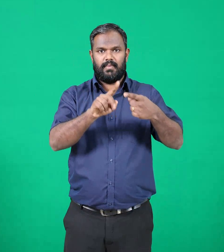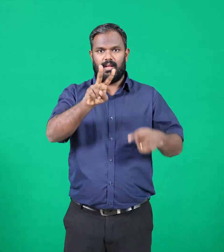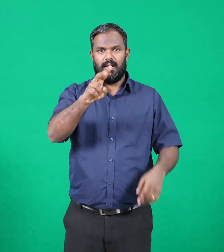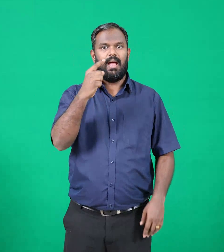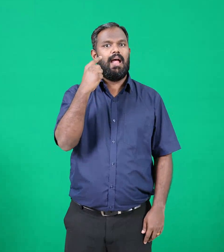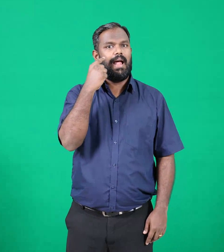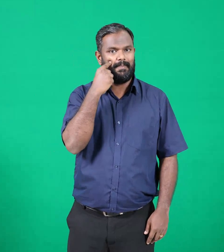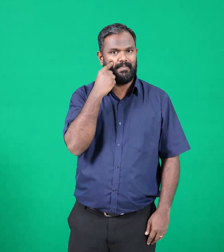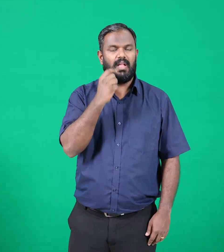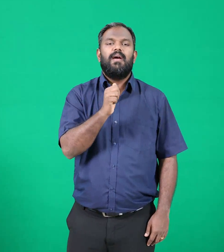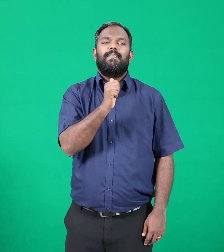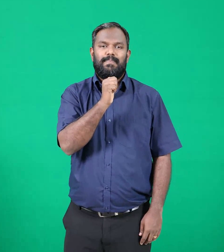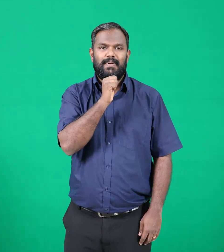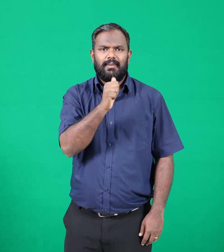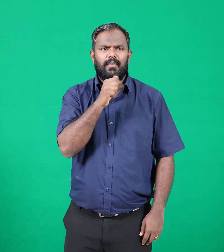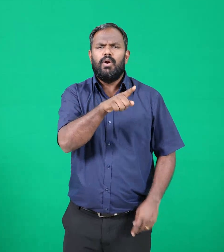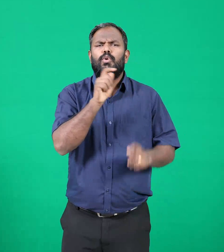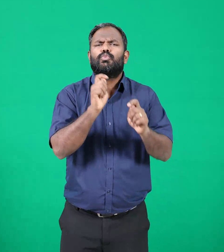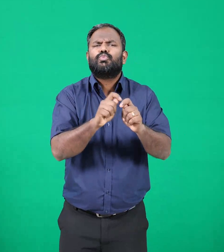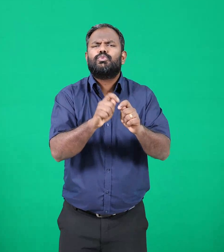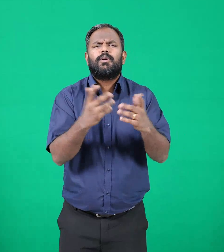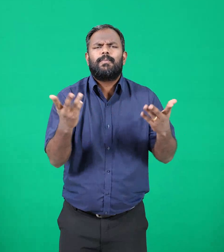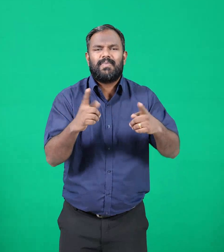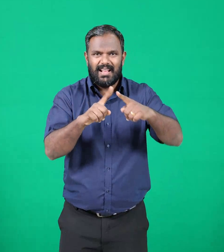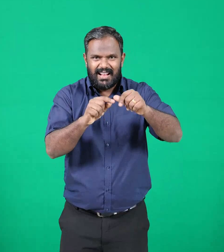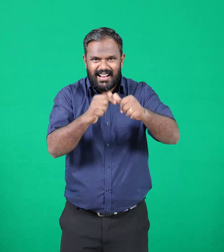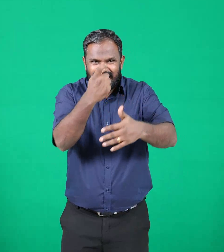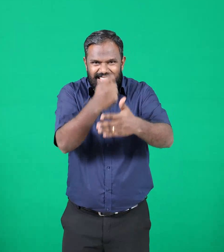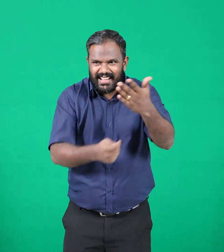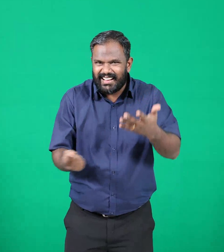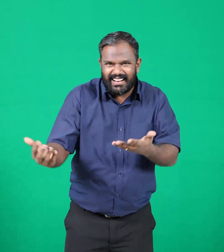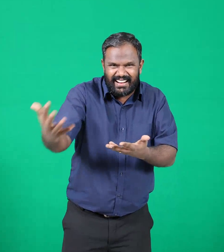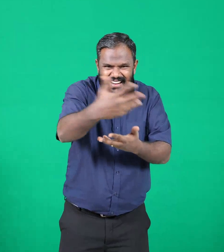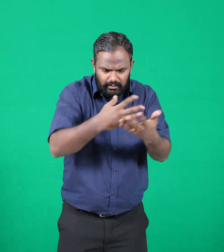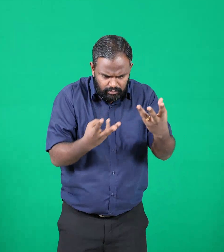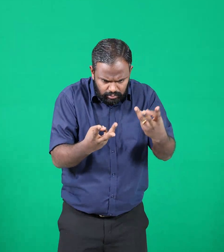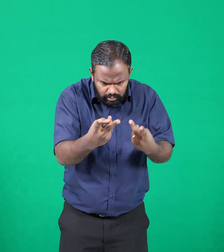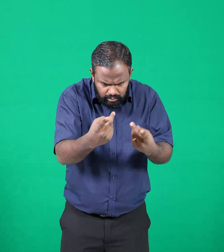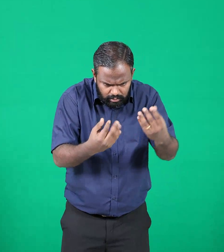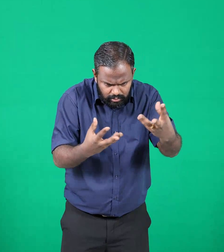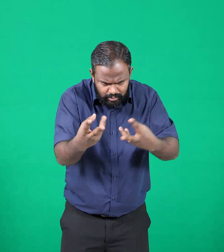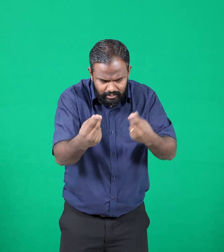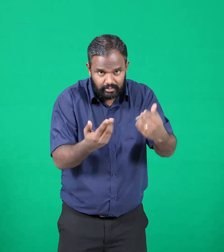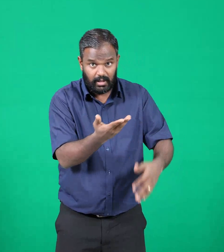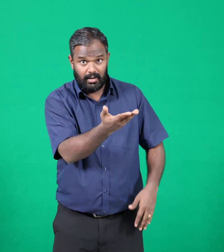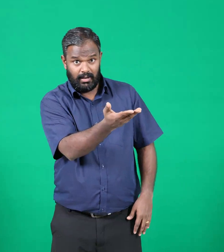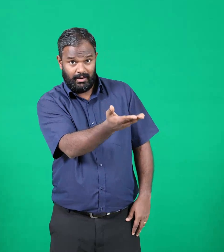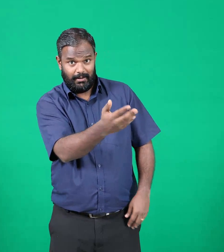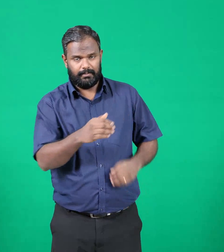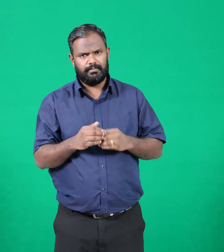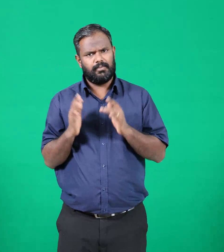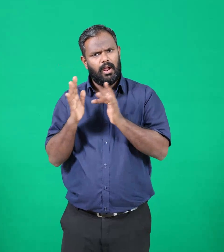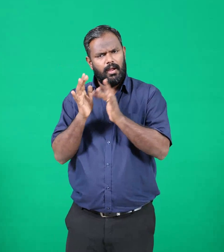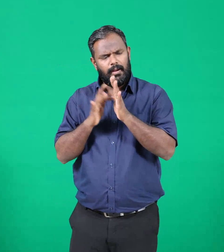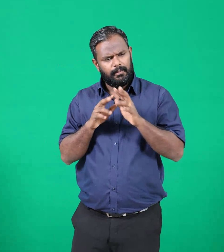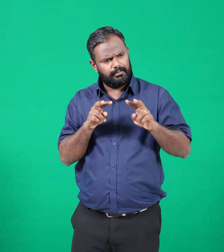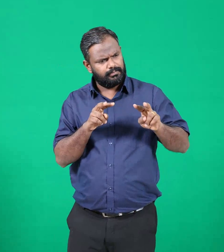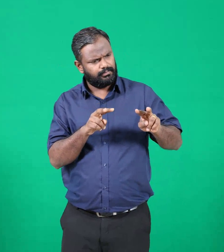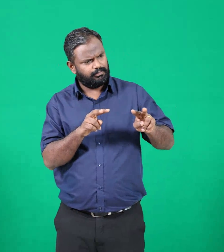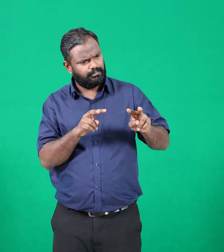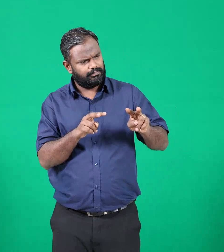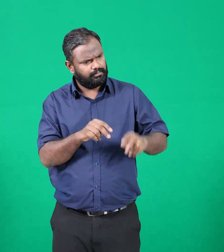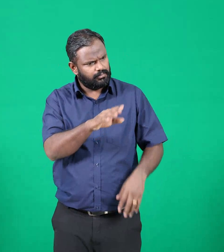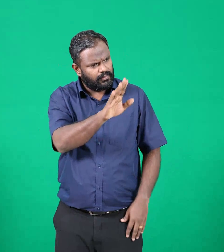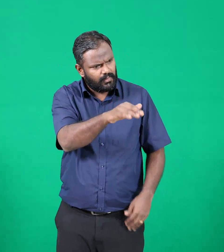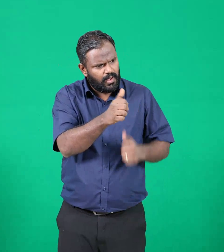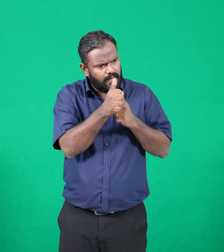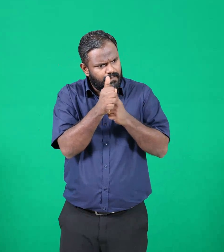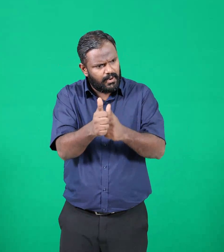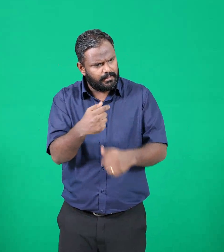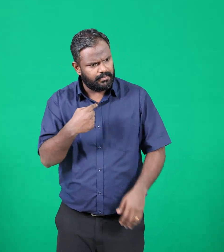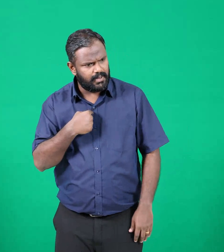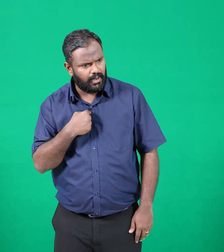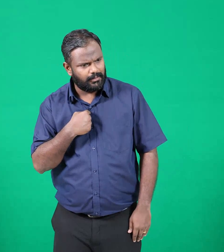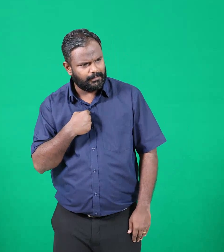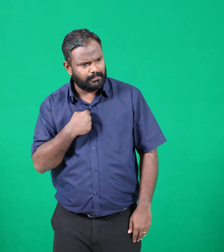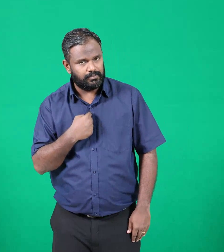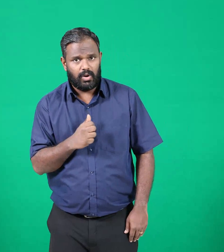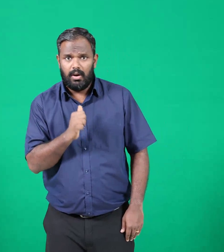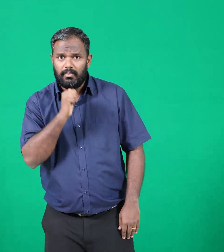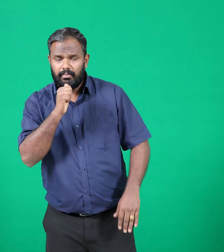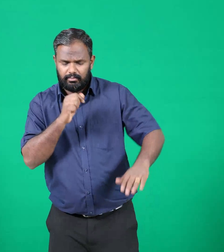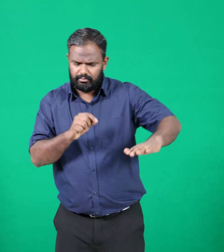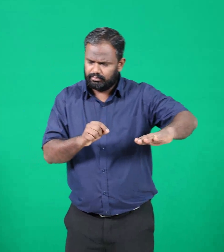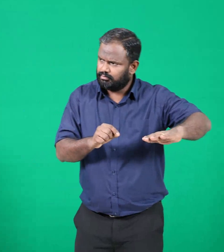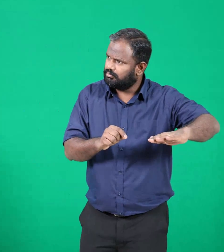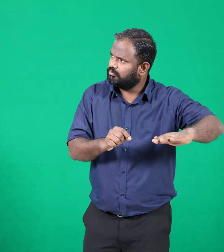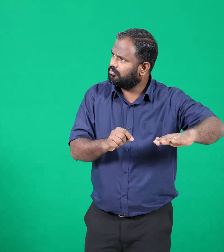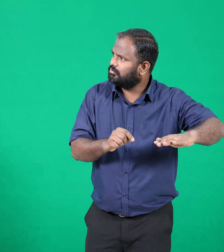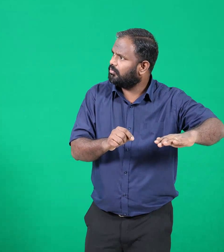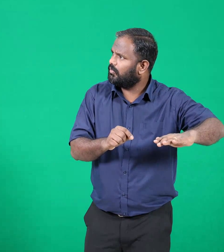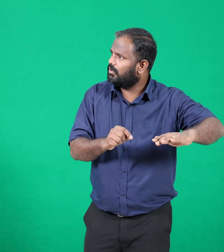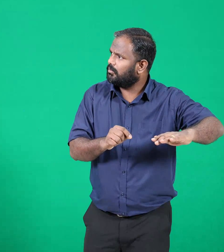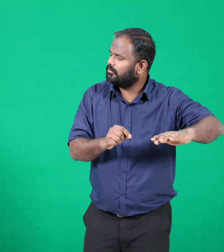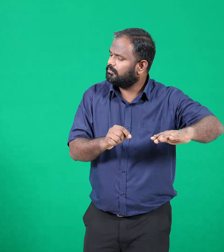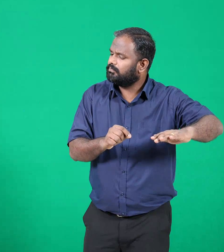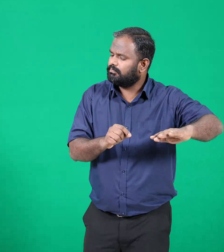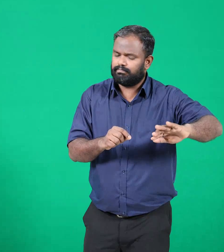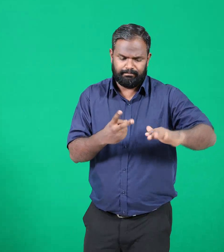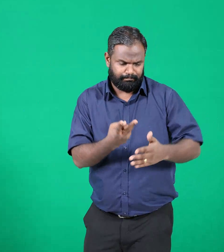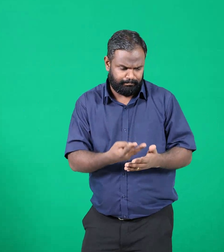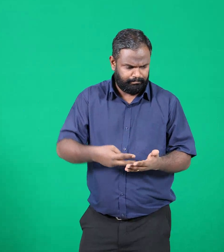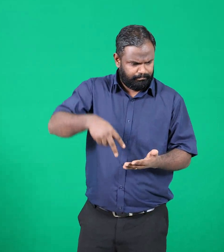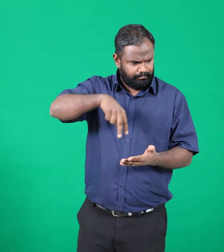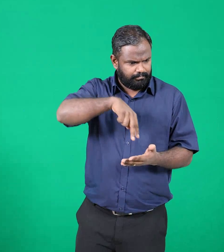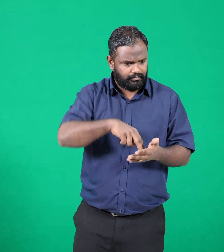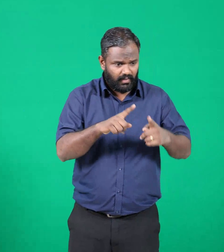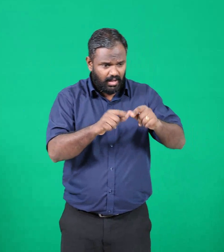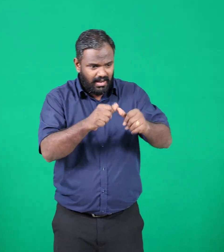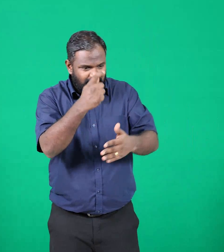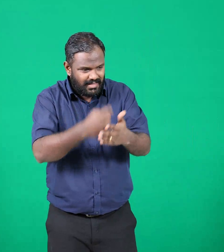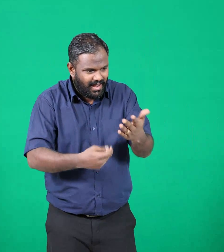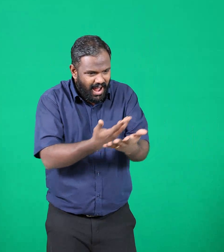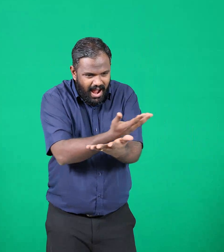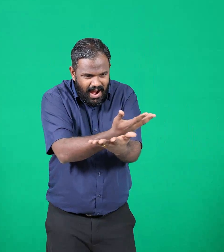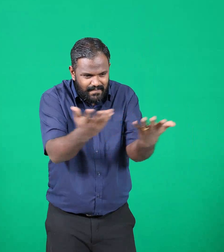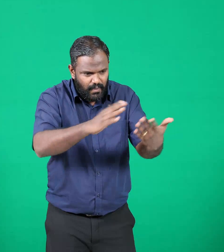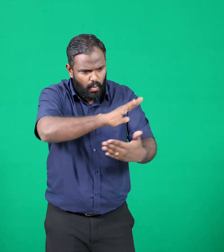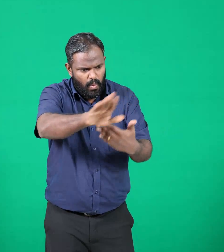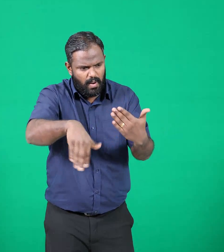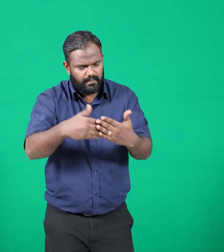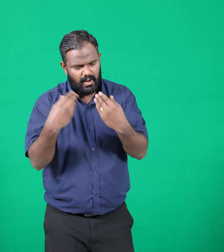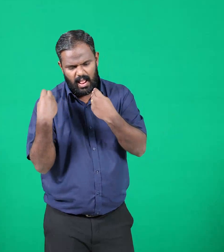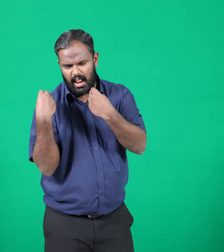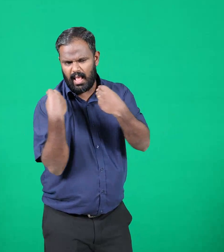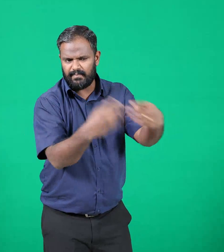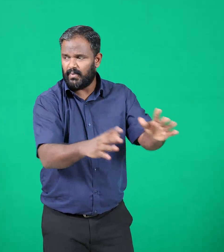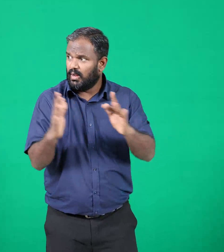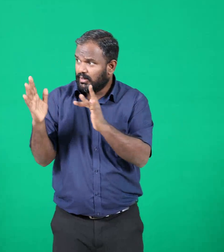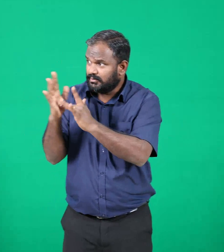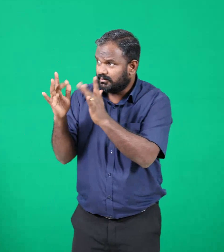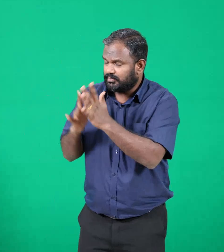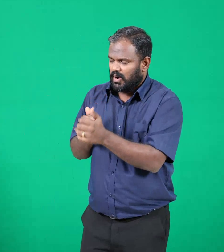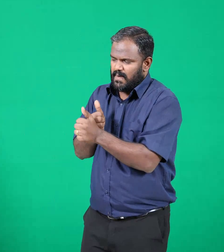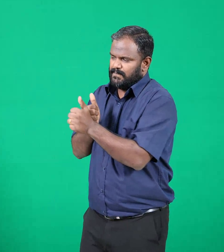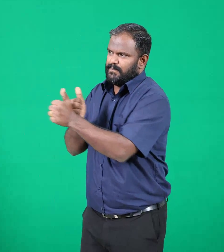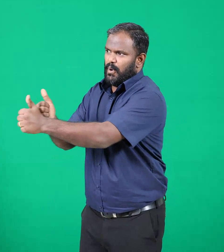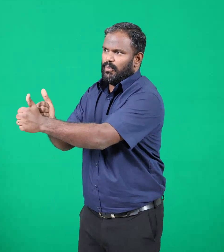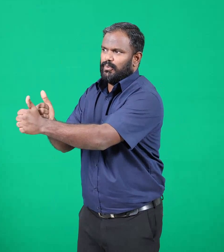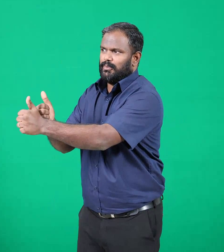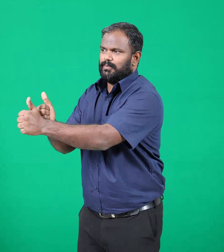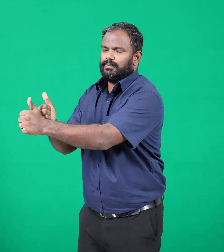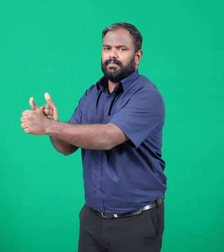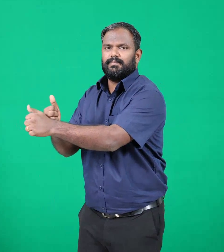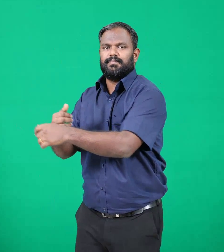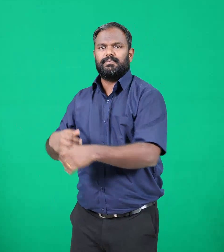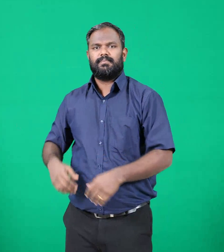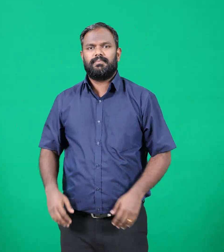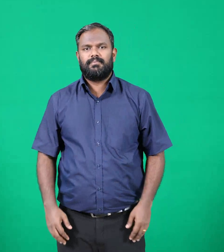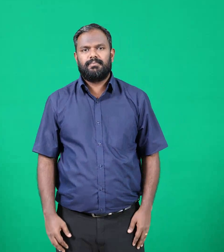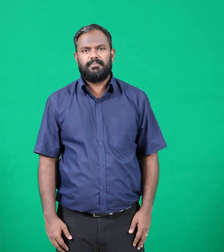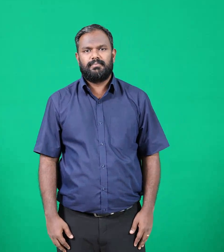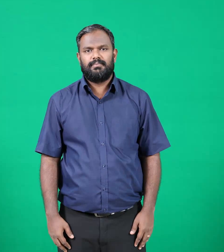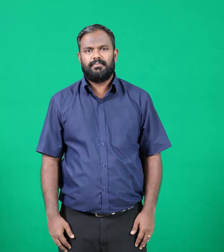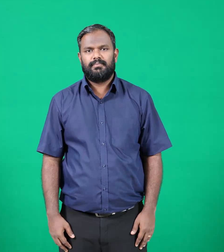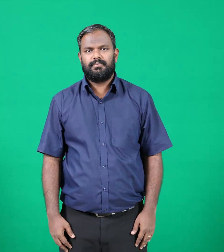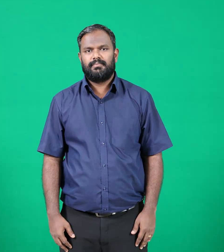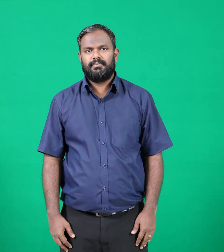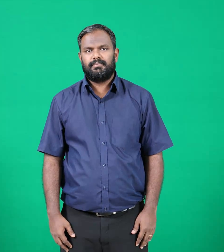" Follow Me," He told him, and Levi got up, left everything, and followed Him.